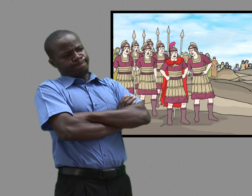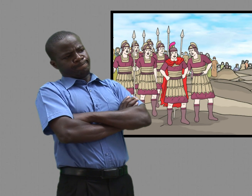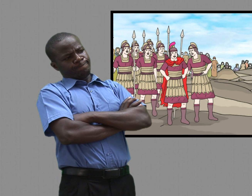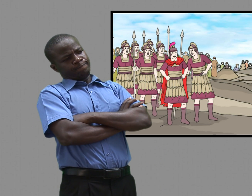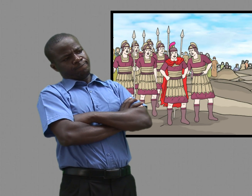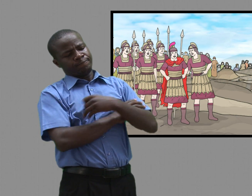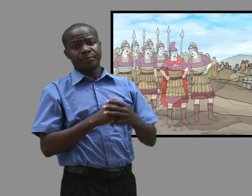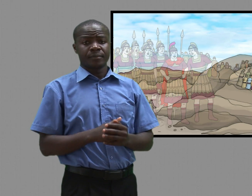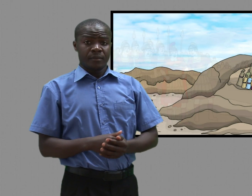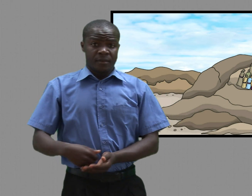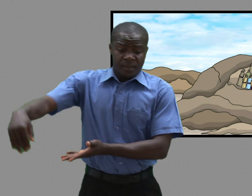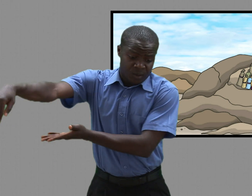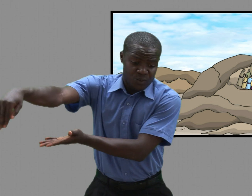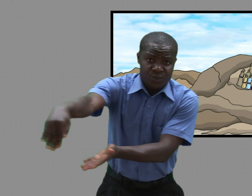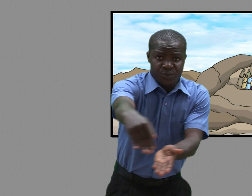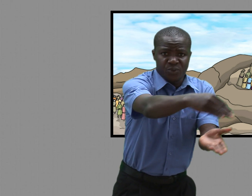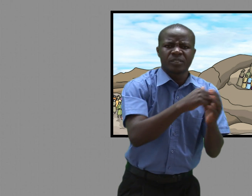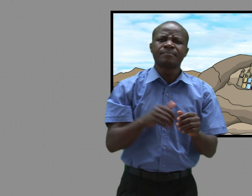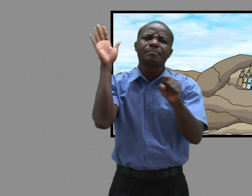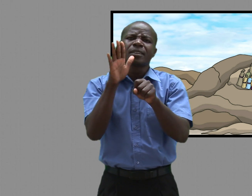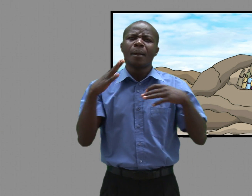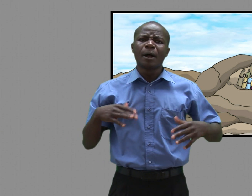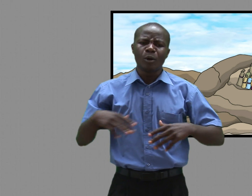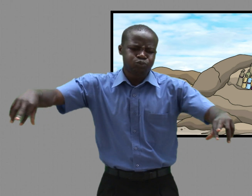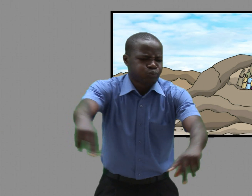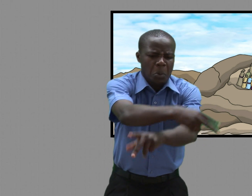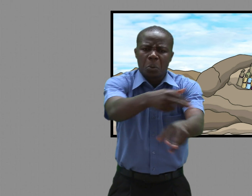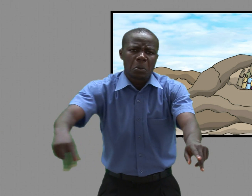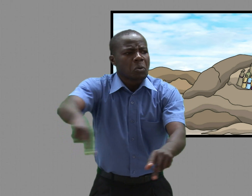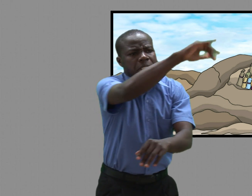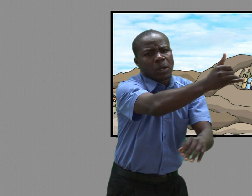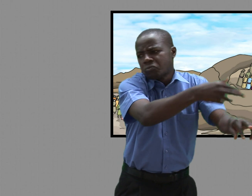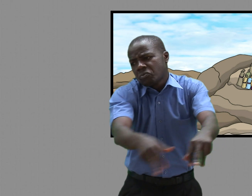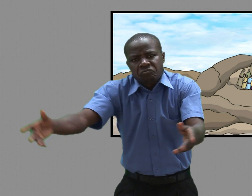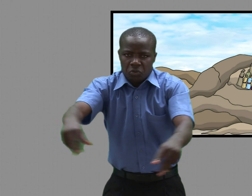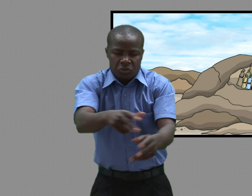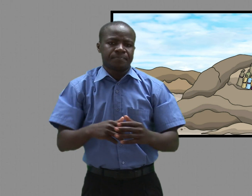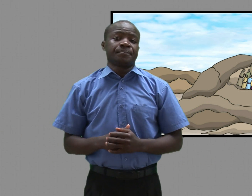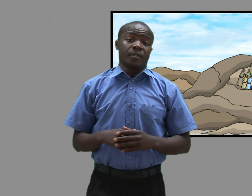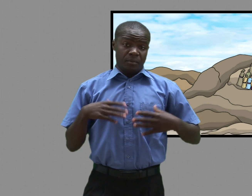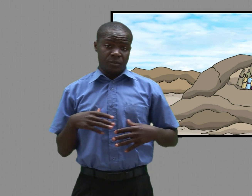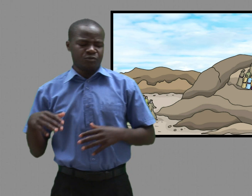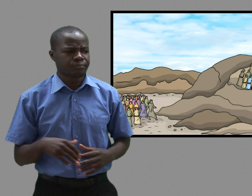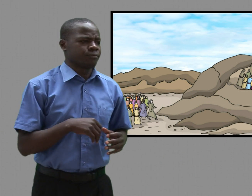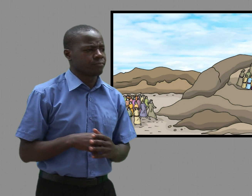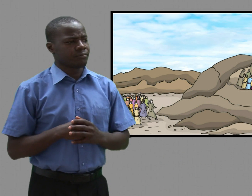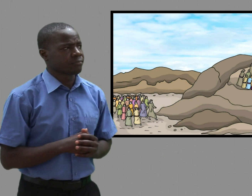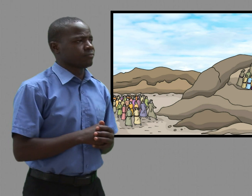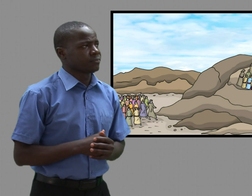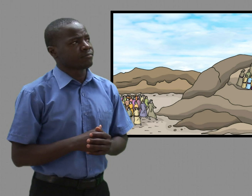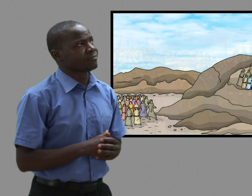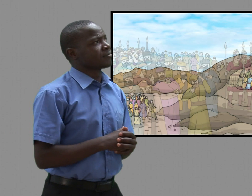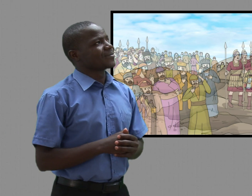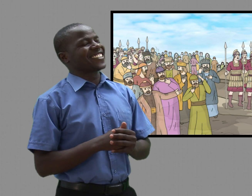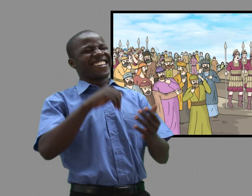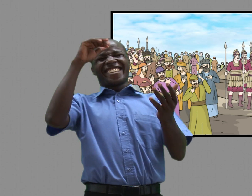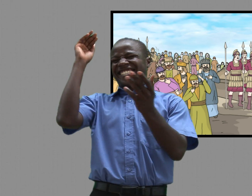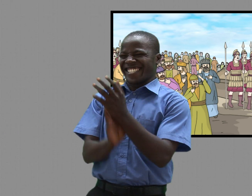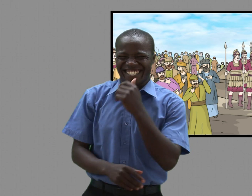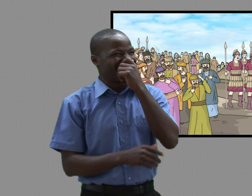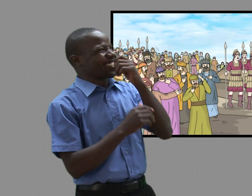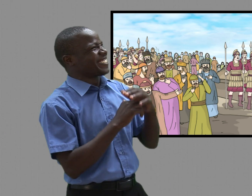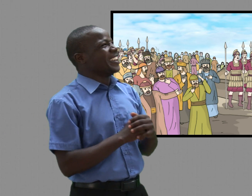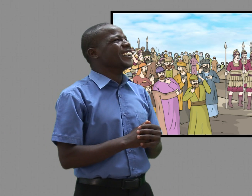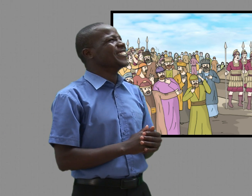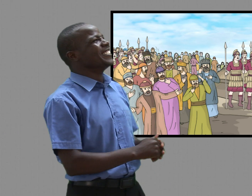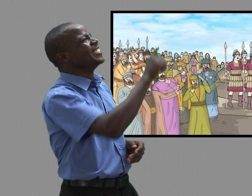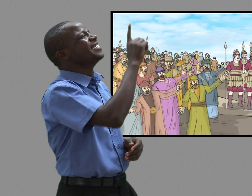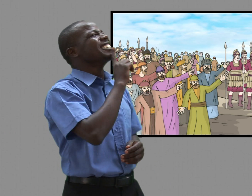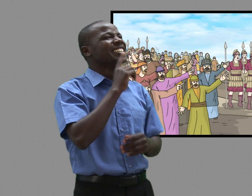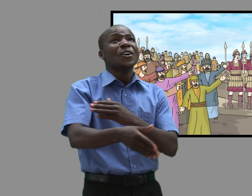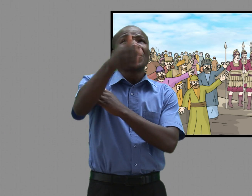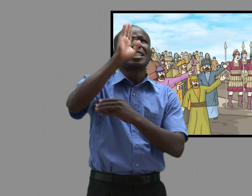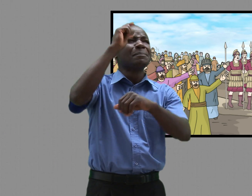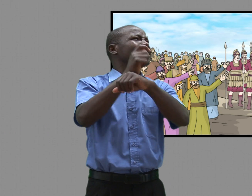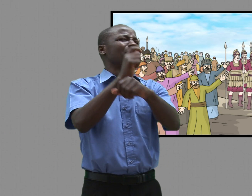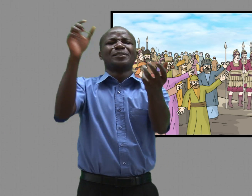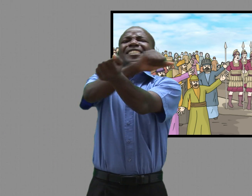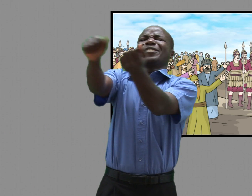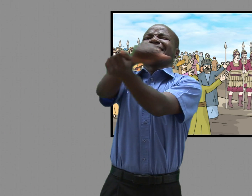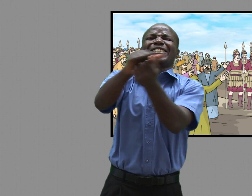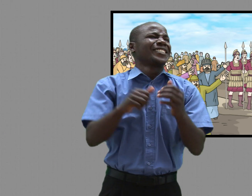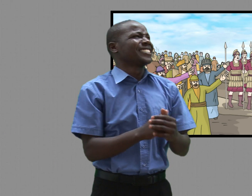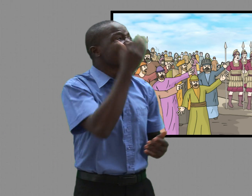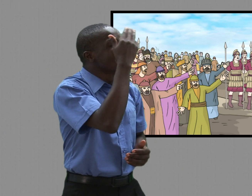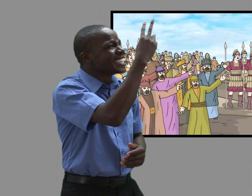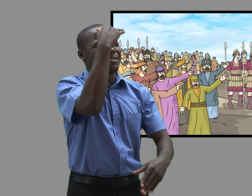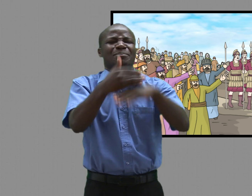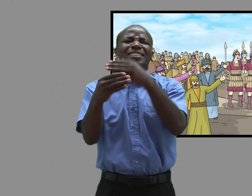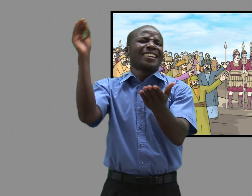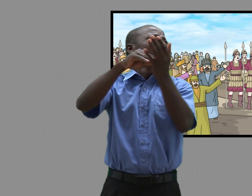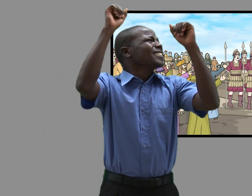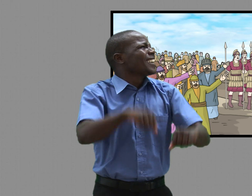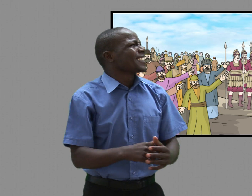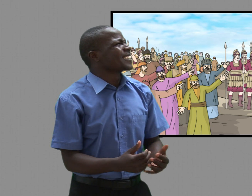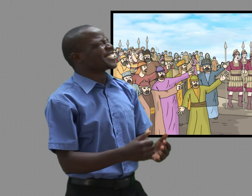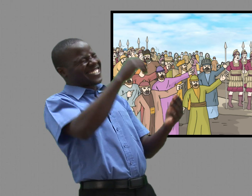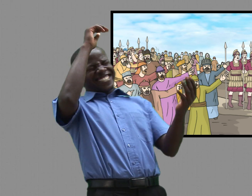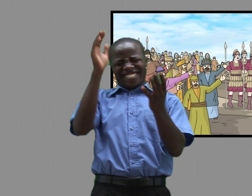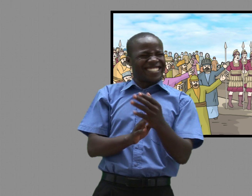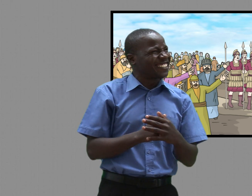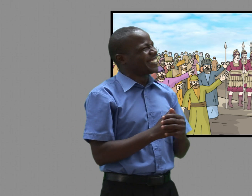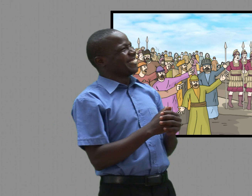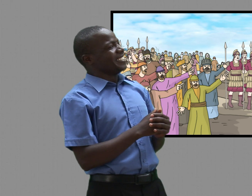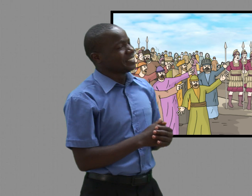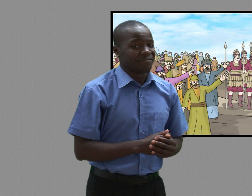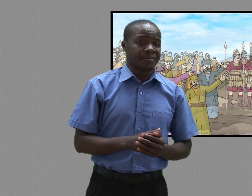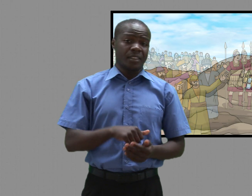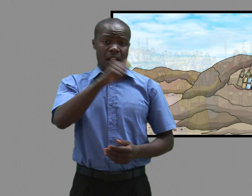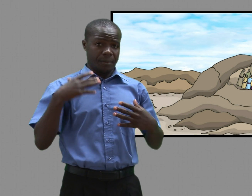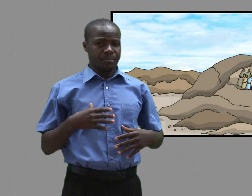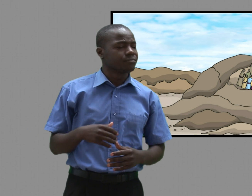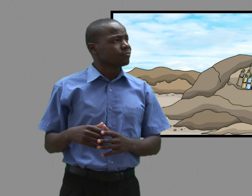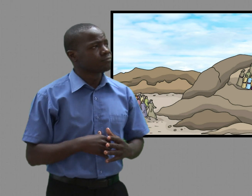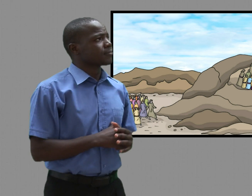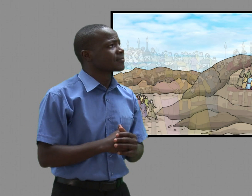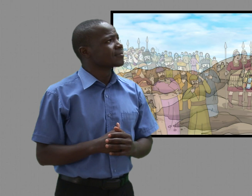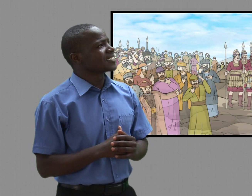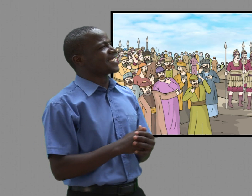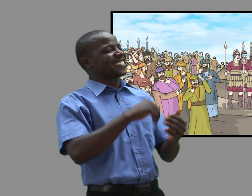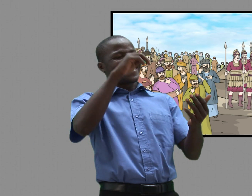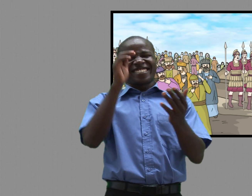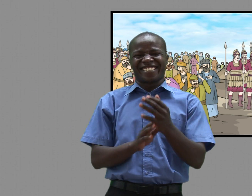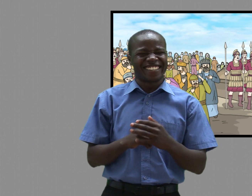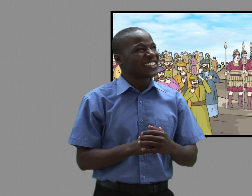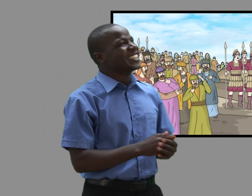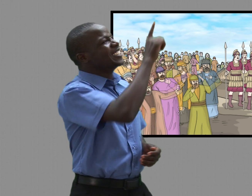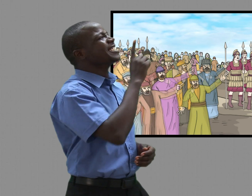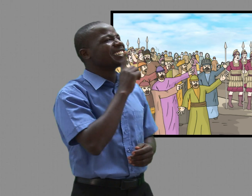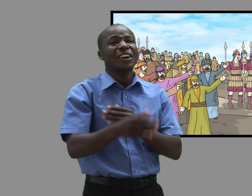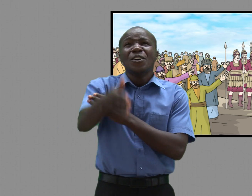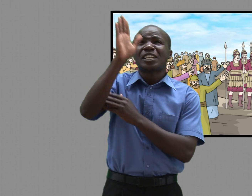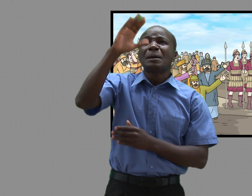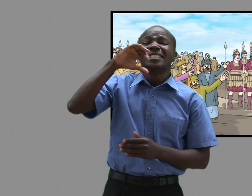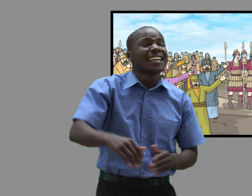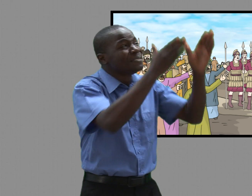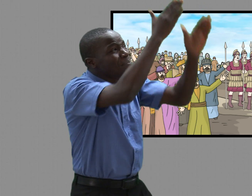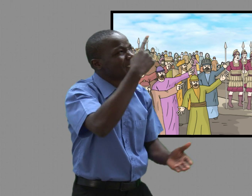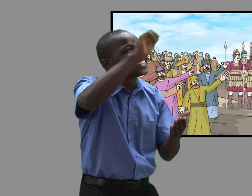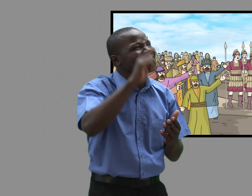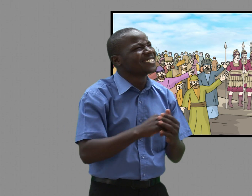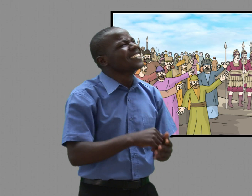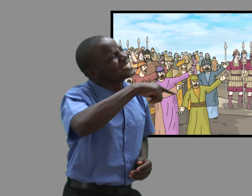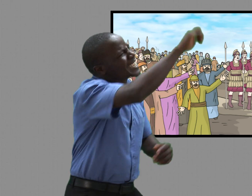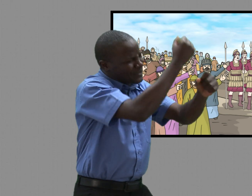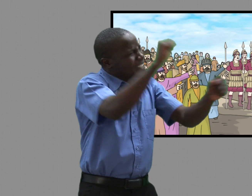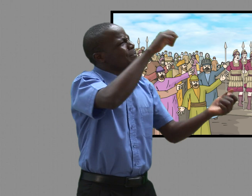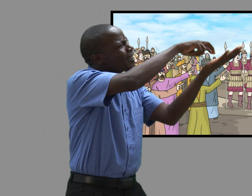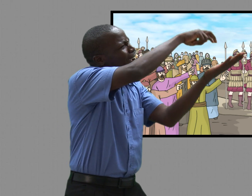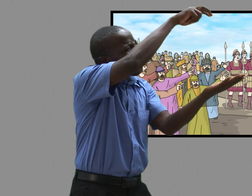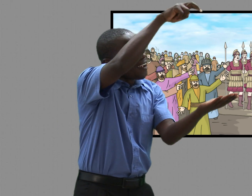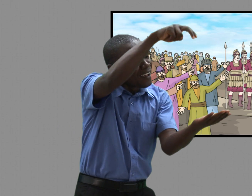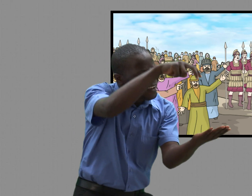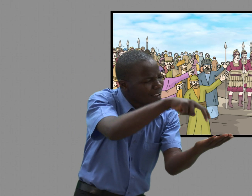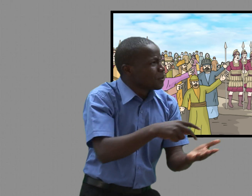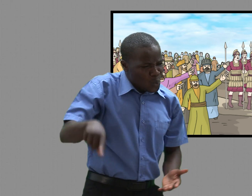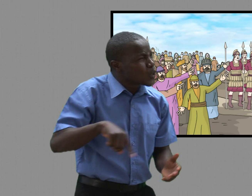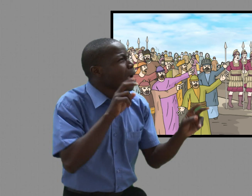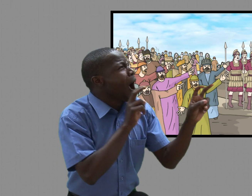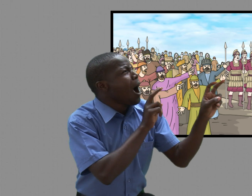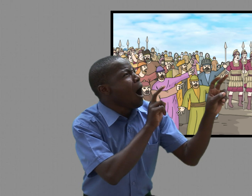And those who passed by heaped abuse on Him, shaking their heads and saying, “You who are going to destroy the temple and rebuild it in three days, save Yourself!